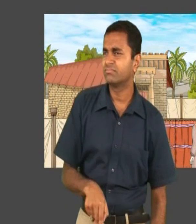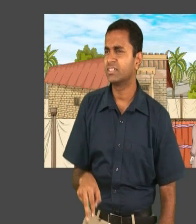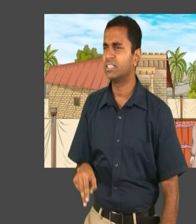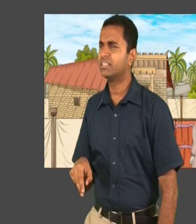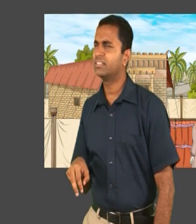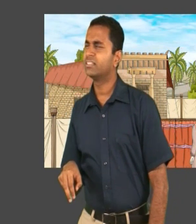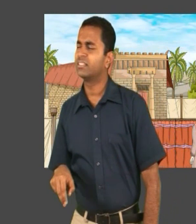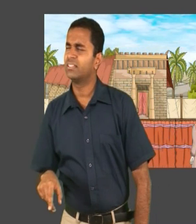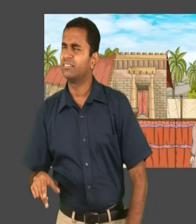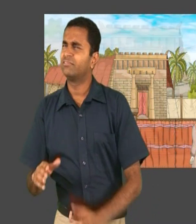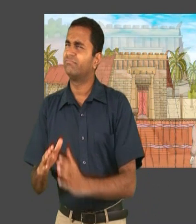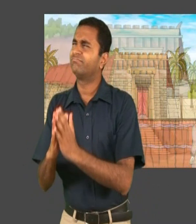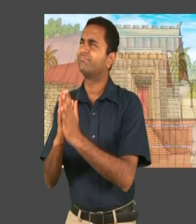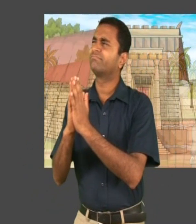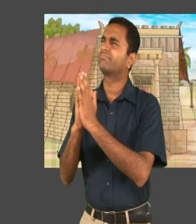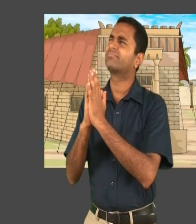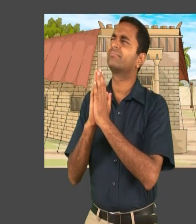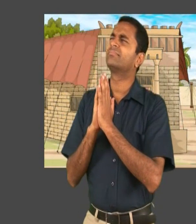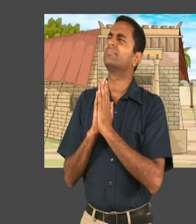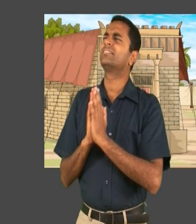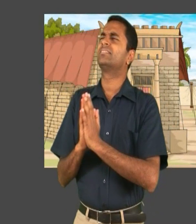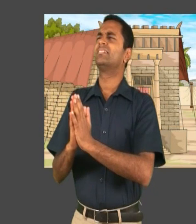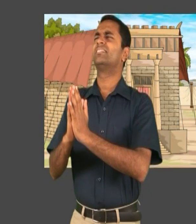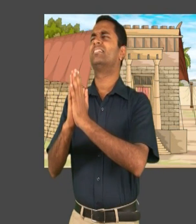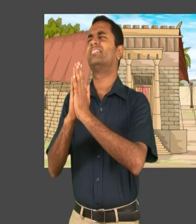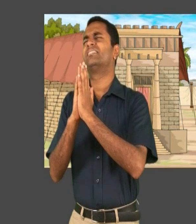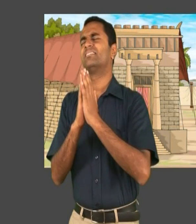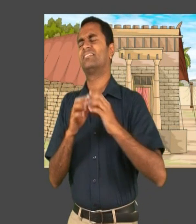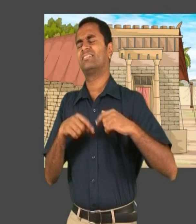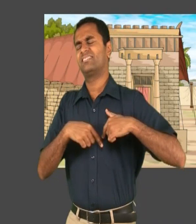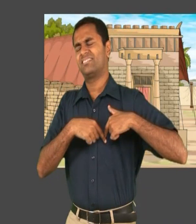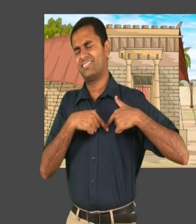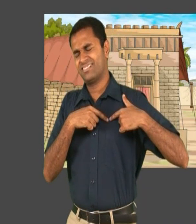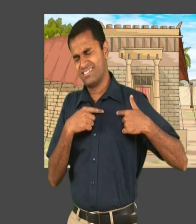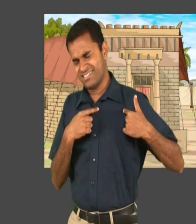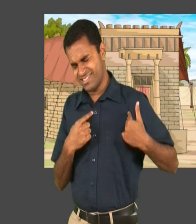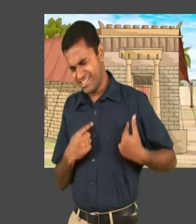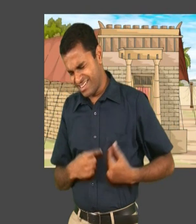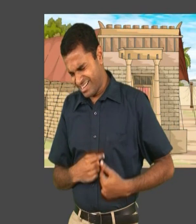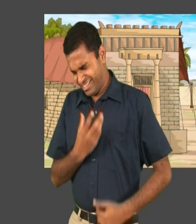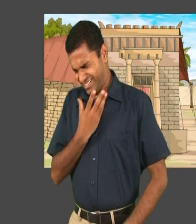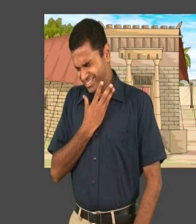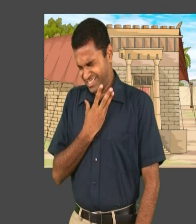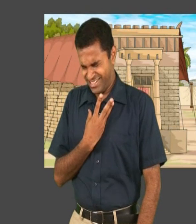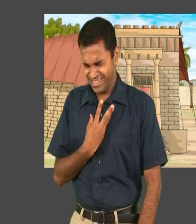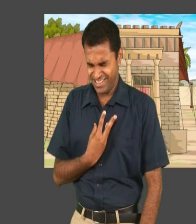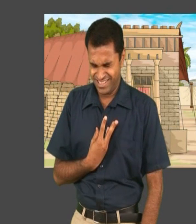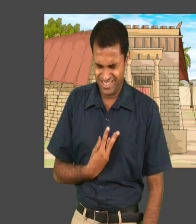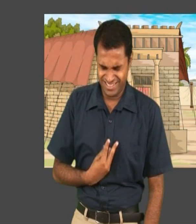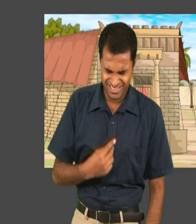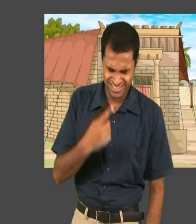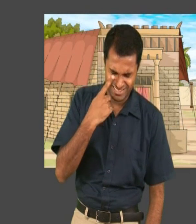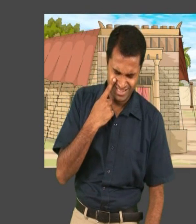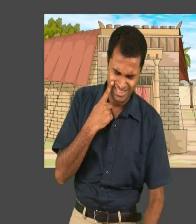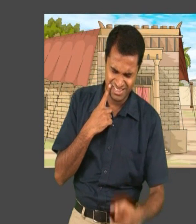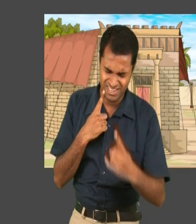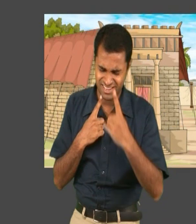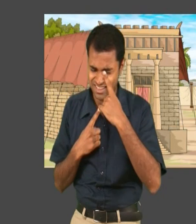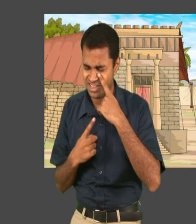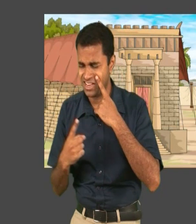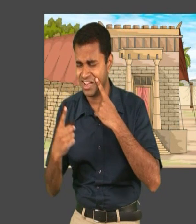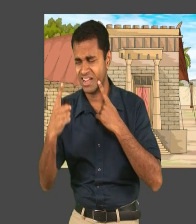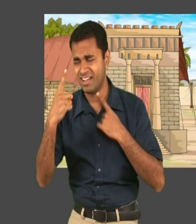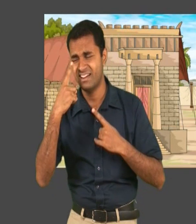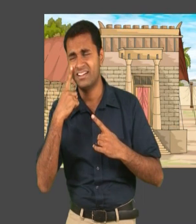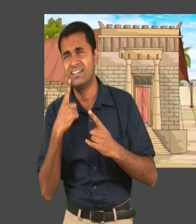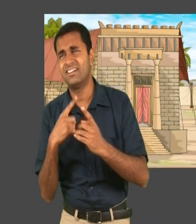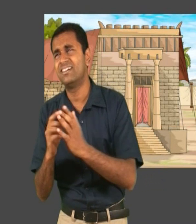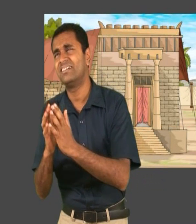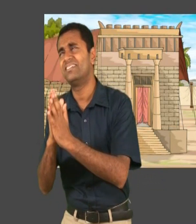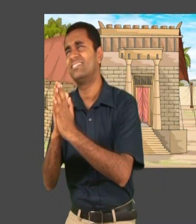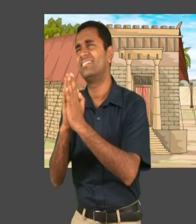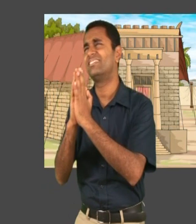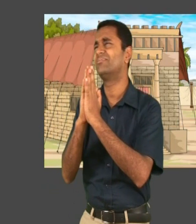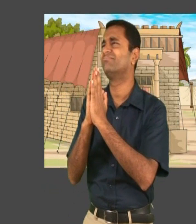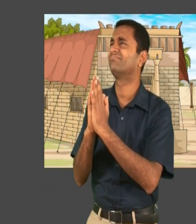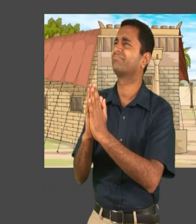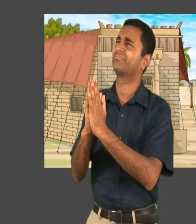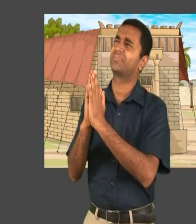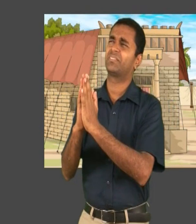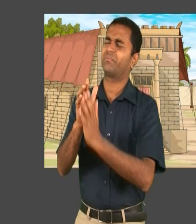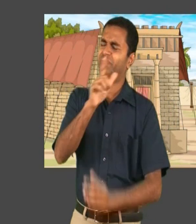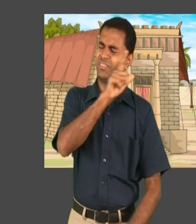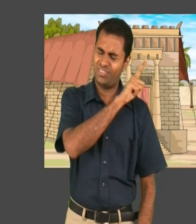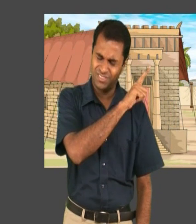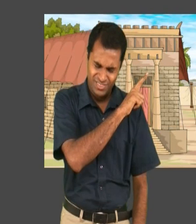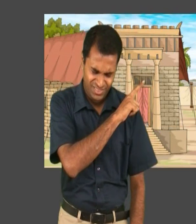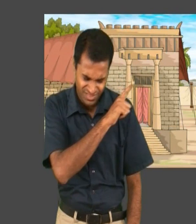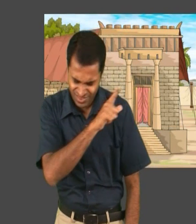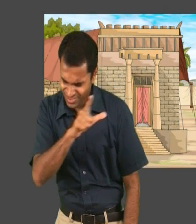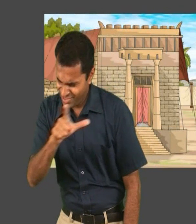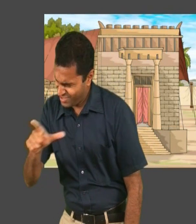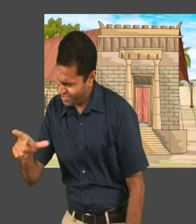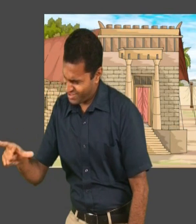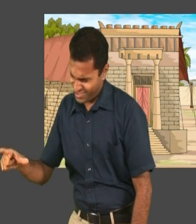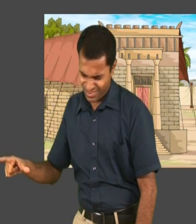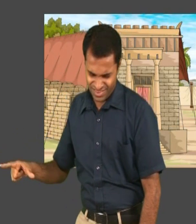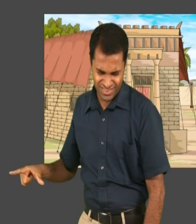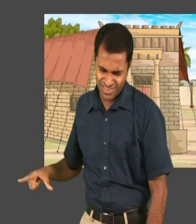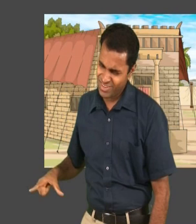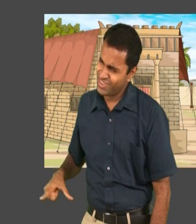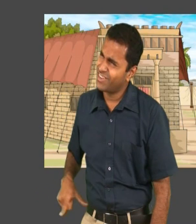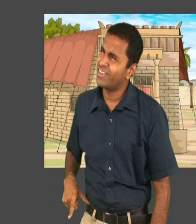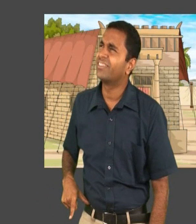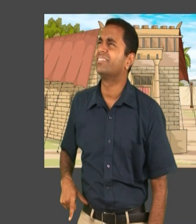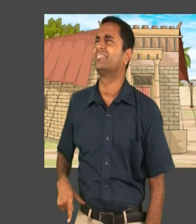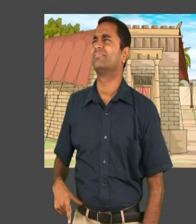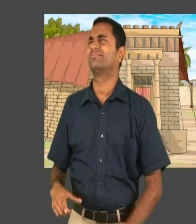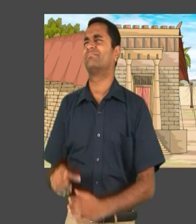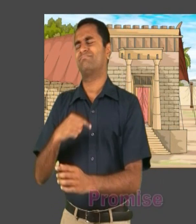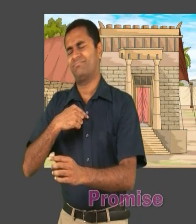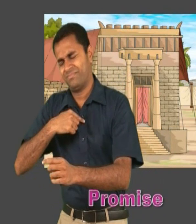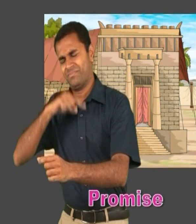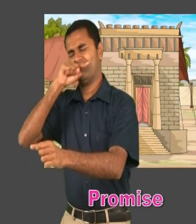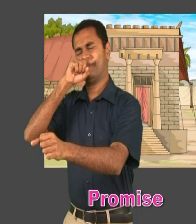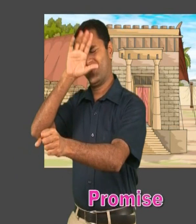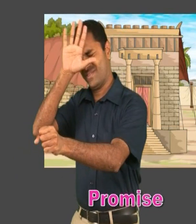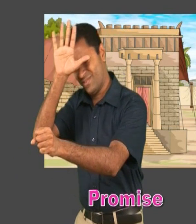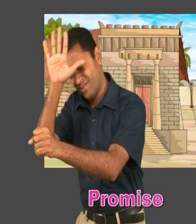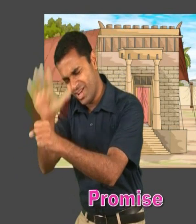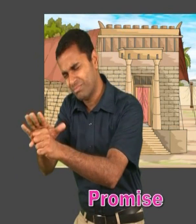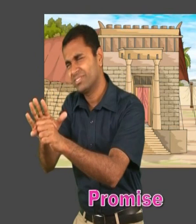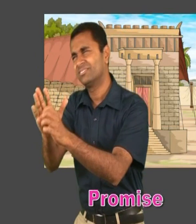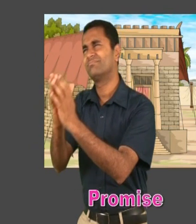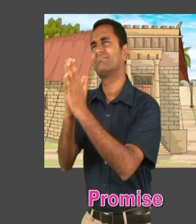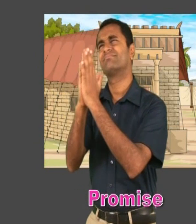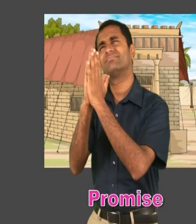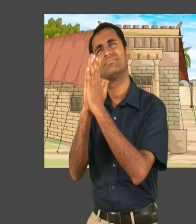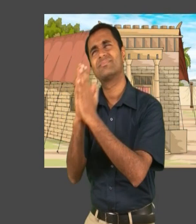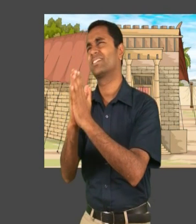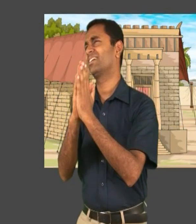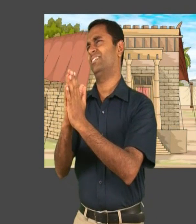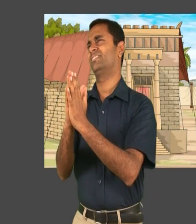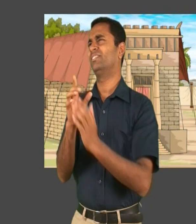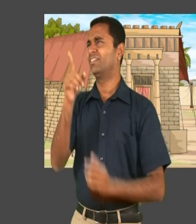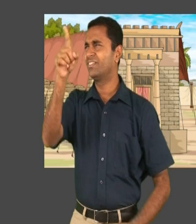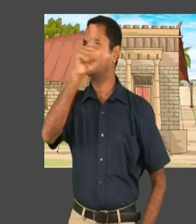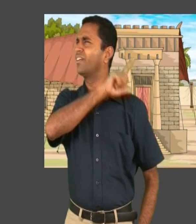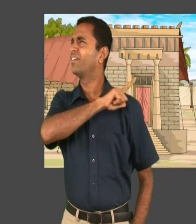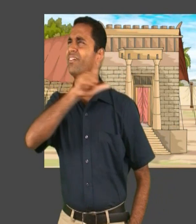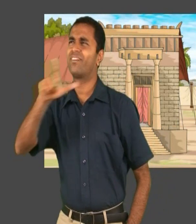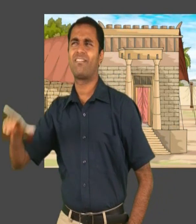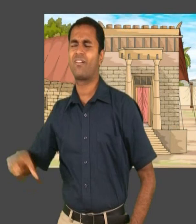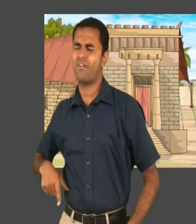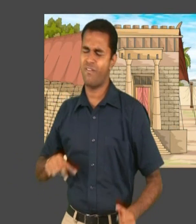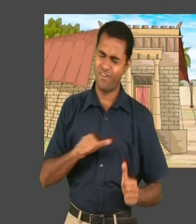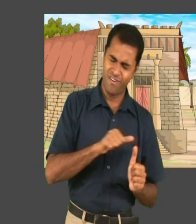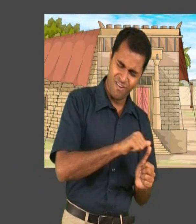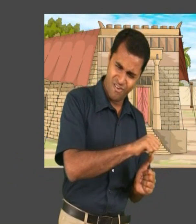In her bitter distress, Hannah prayed to the LORD and wept with many tears.